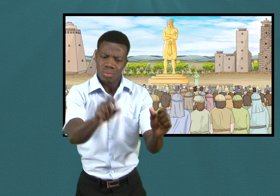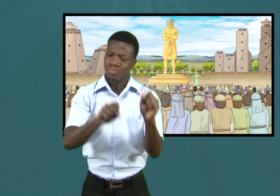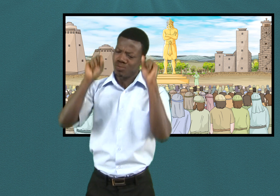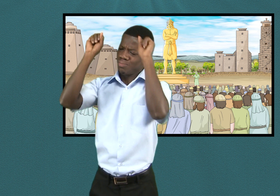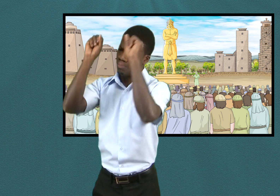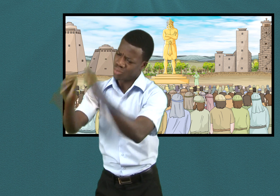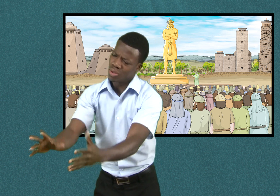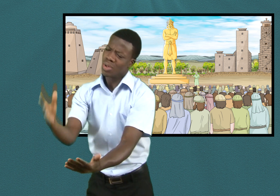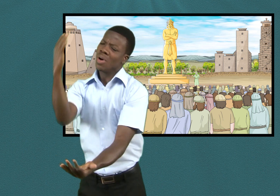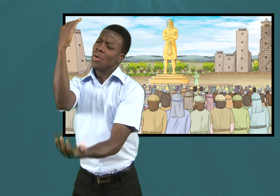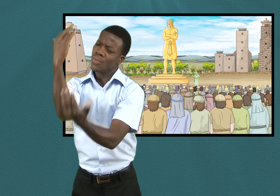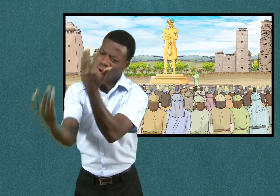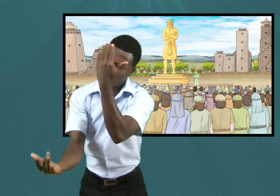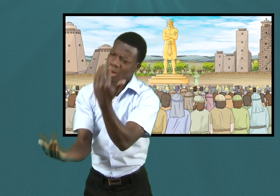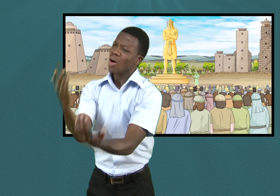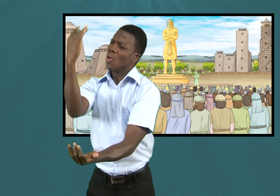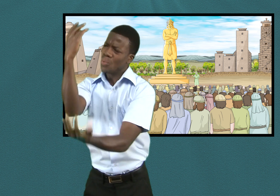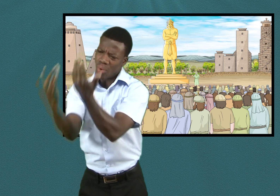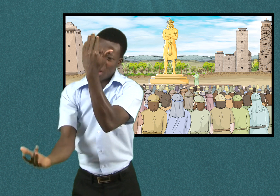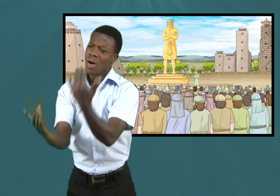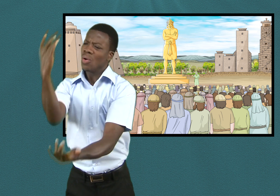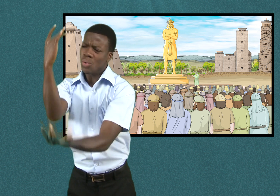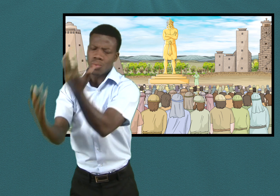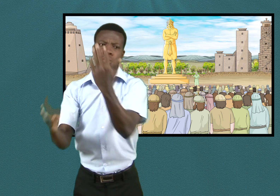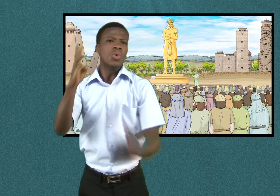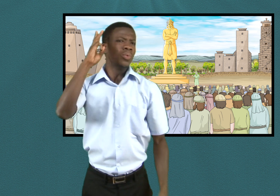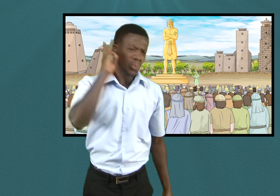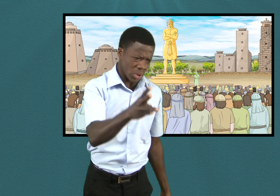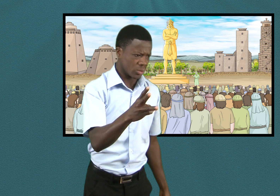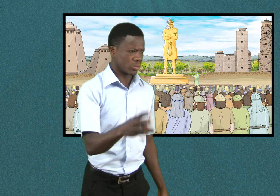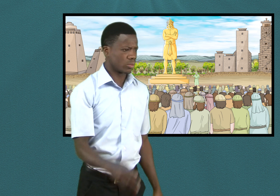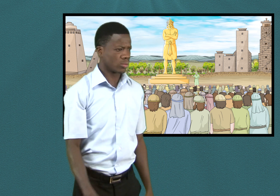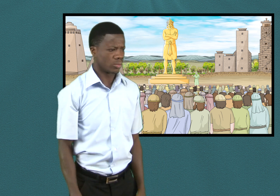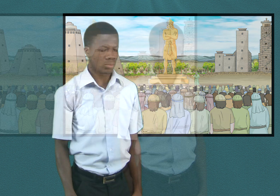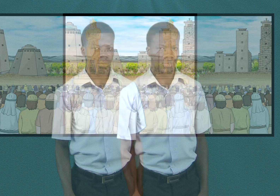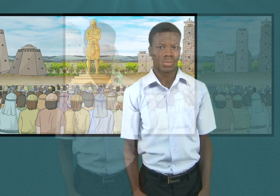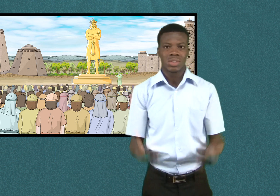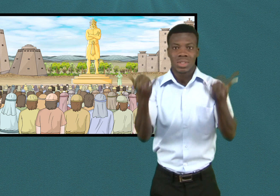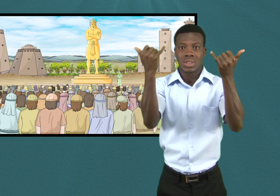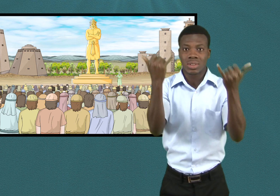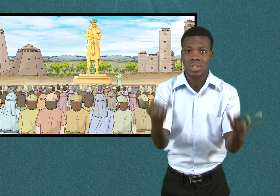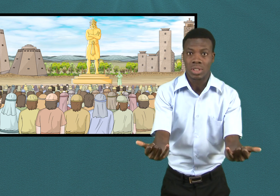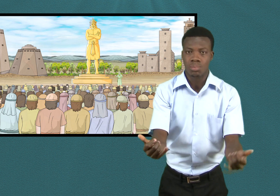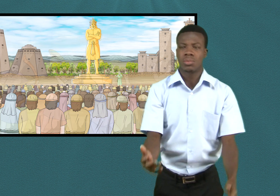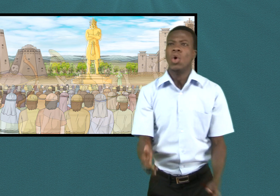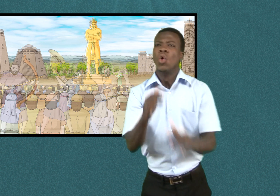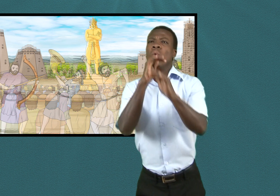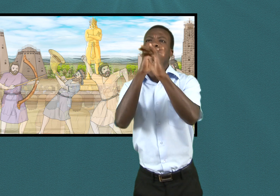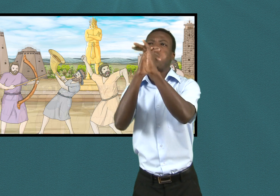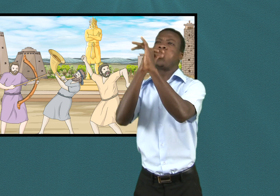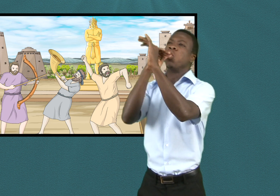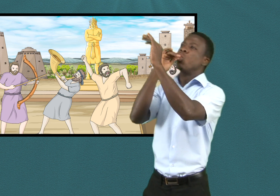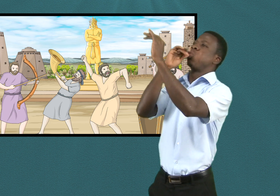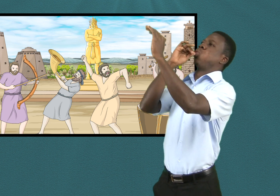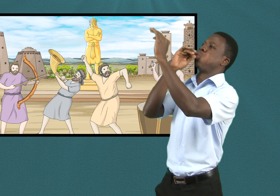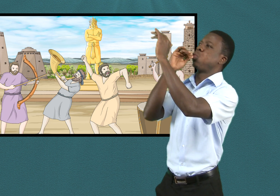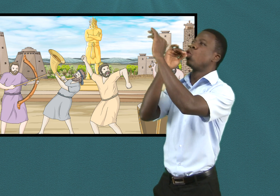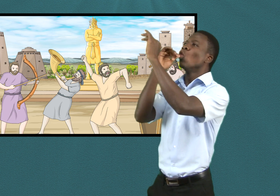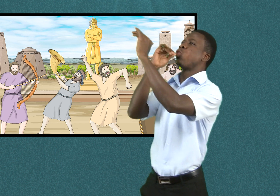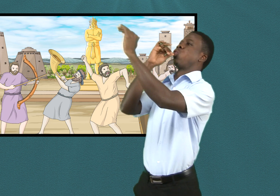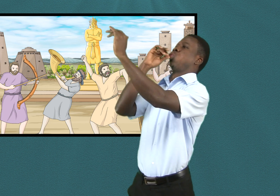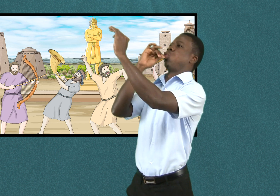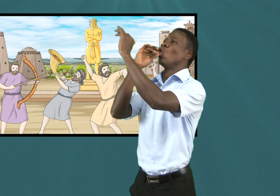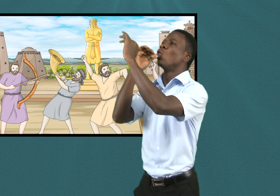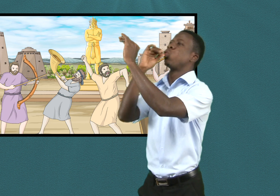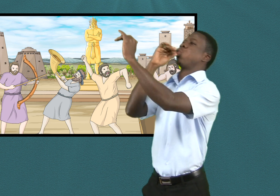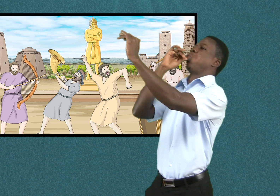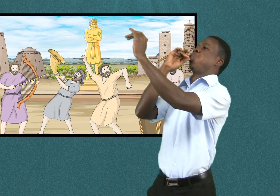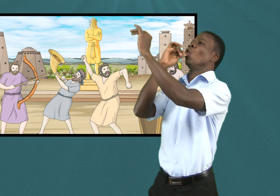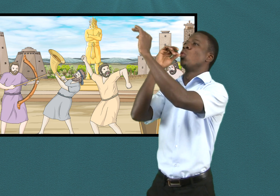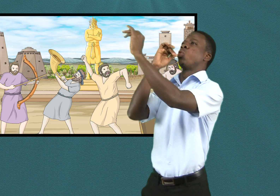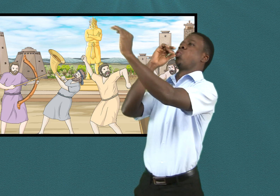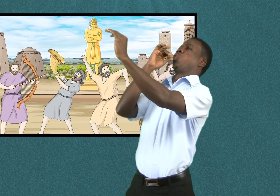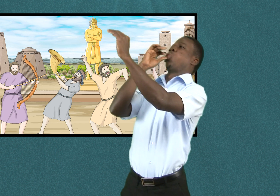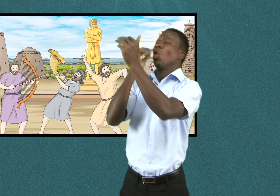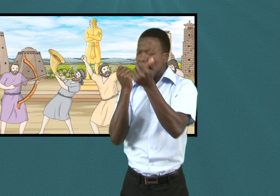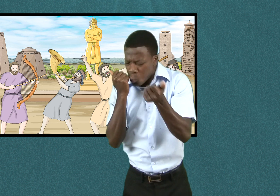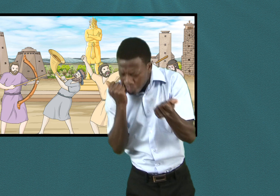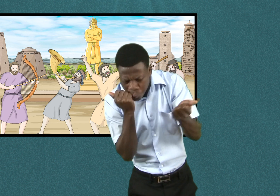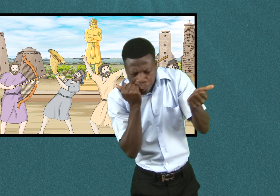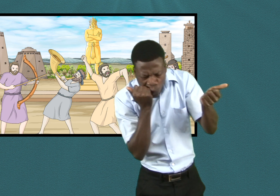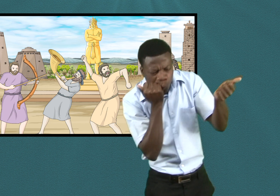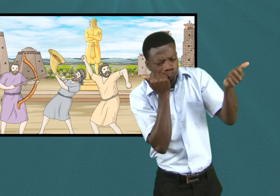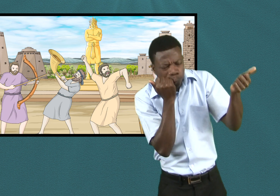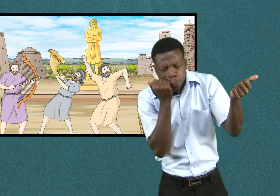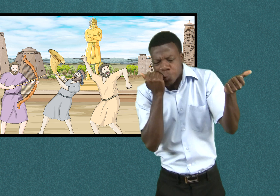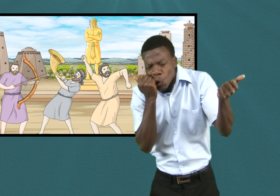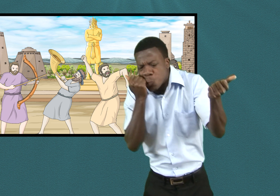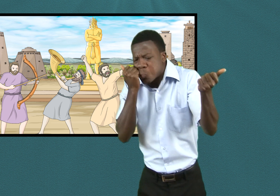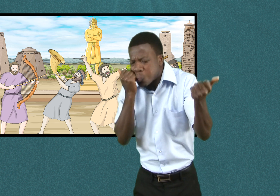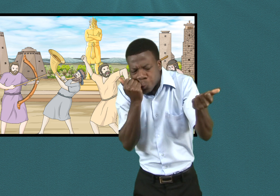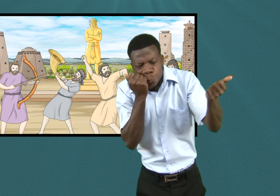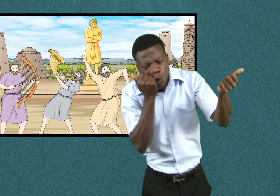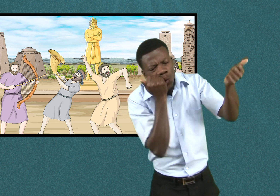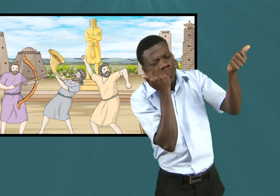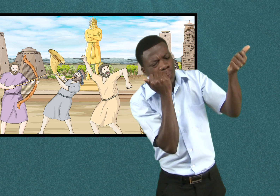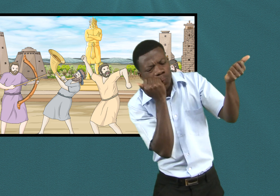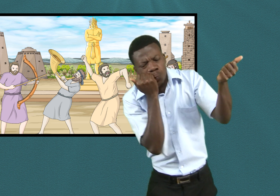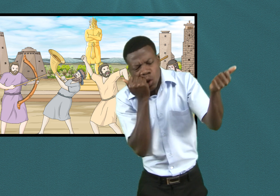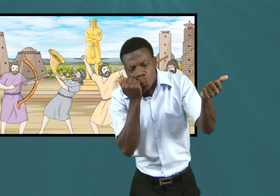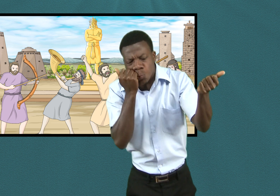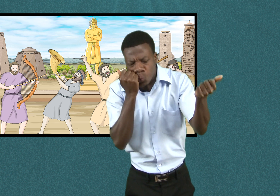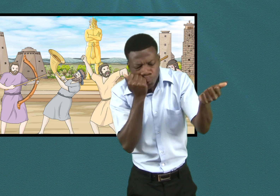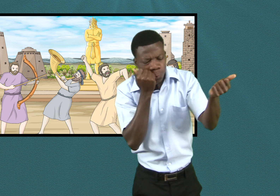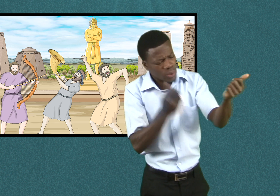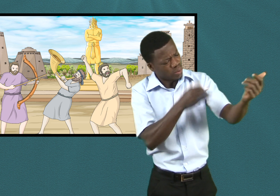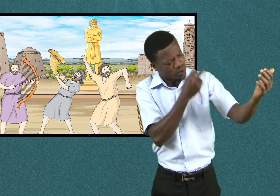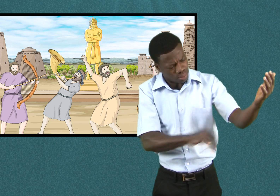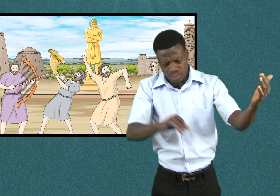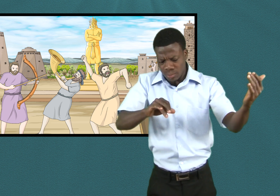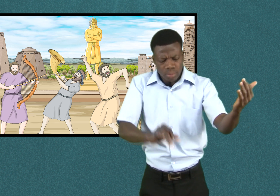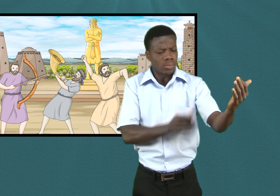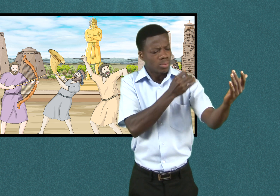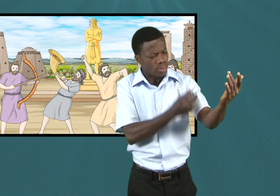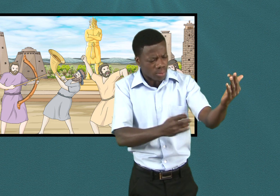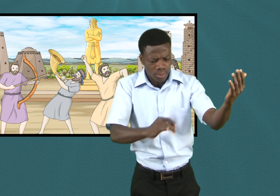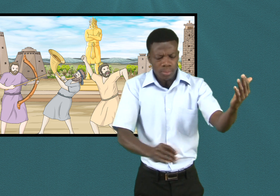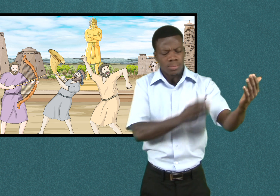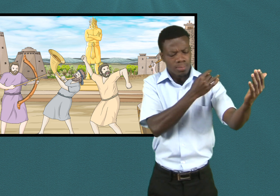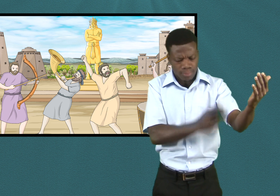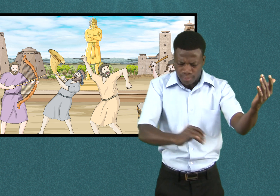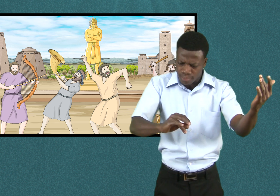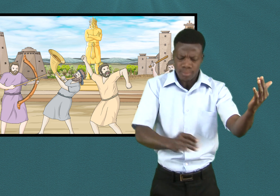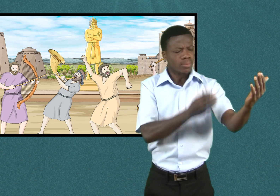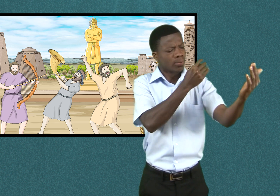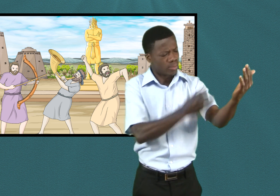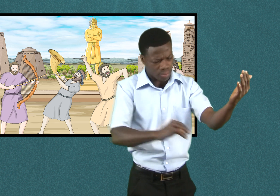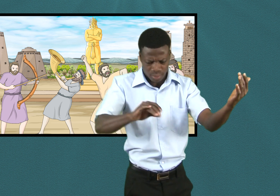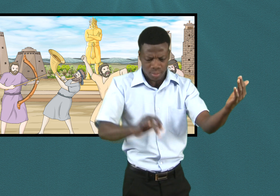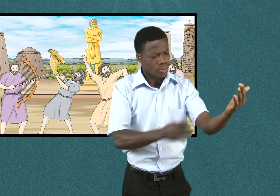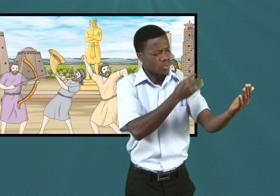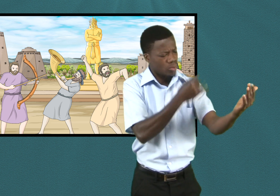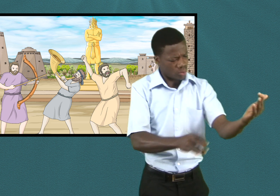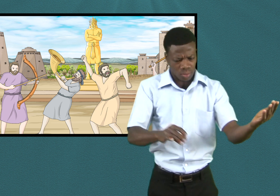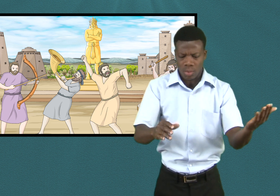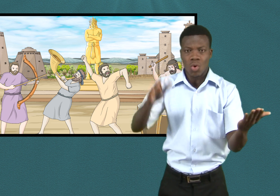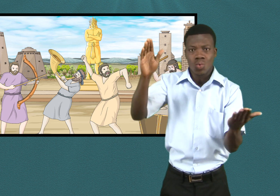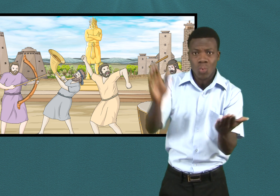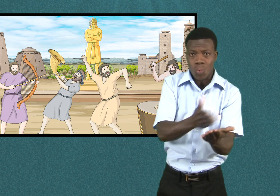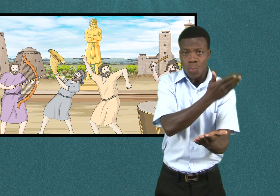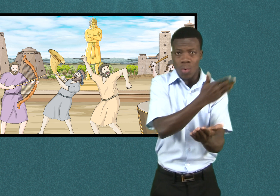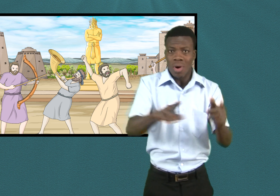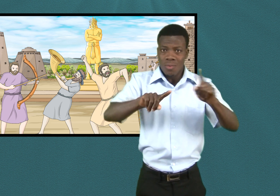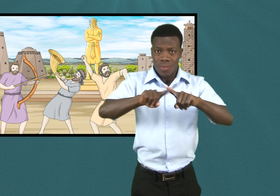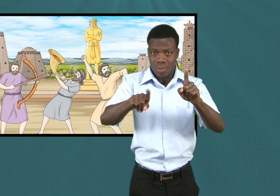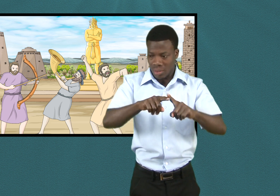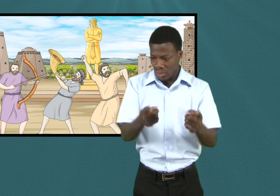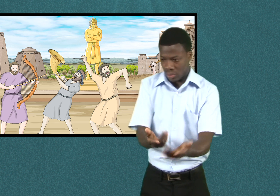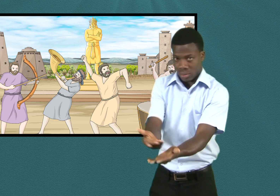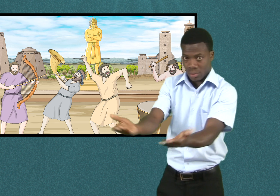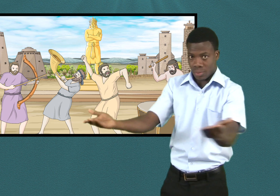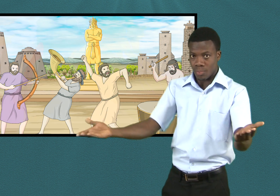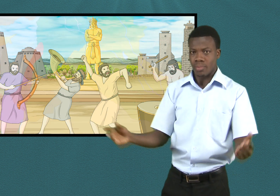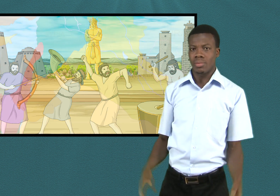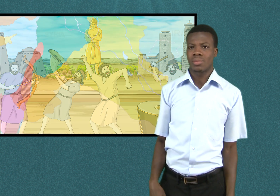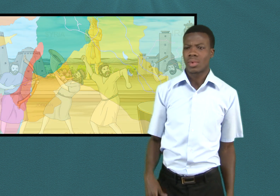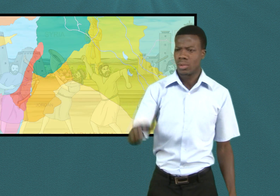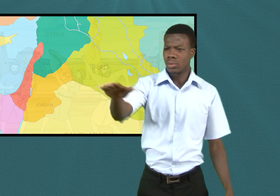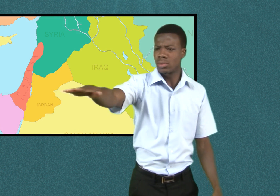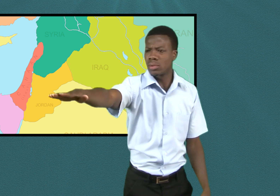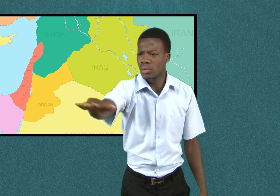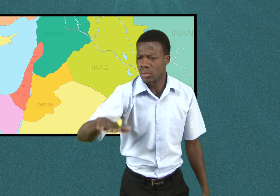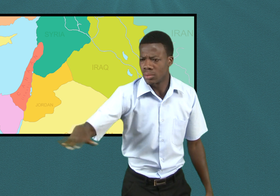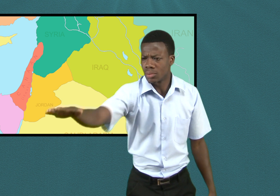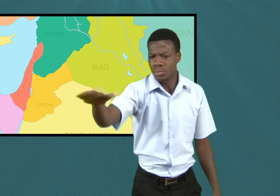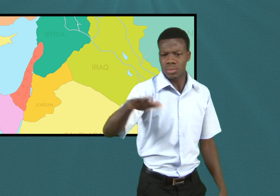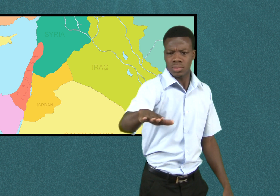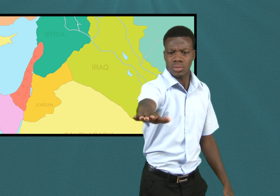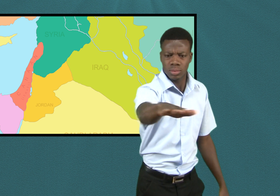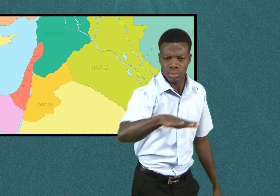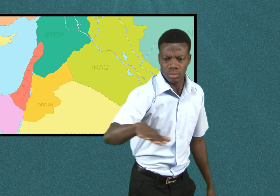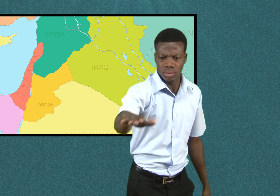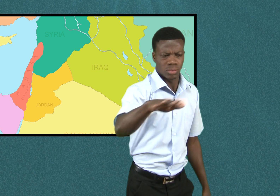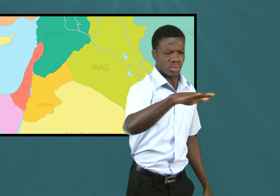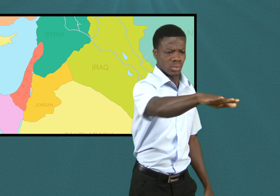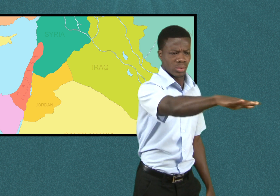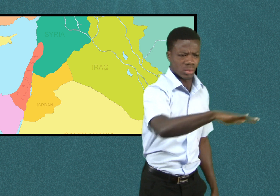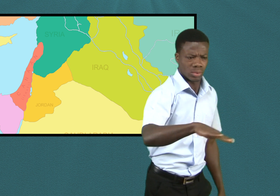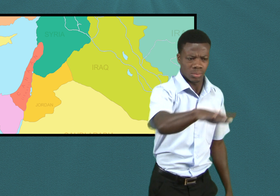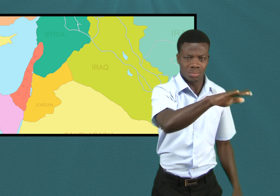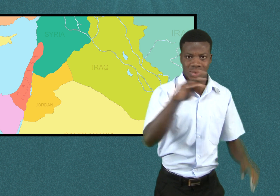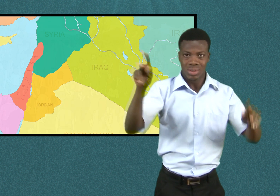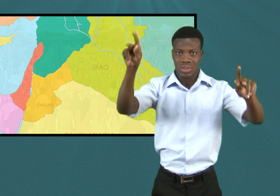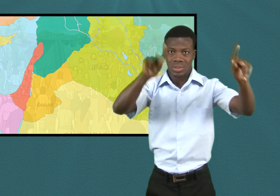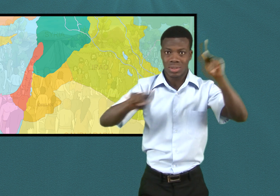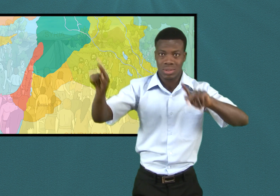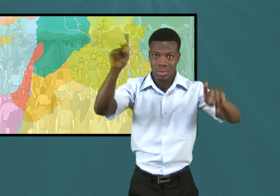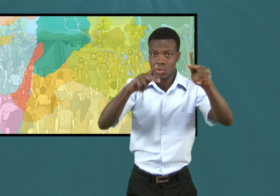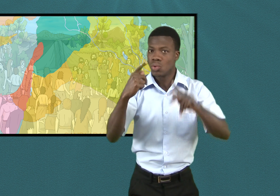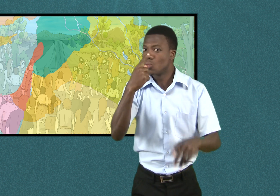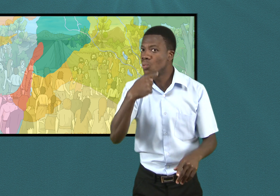And whoever does not fall down and worship will immediately be thrown into the blazing fiery furnace.”